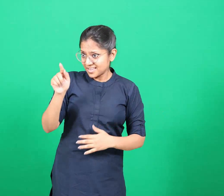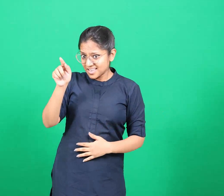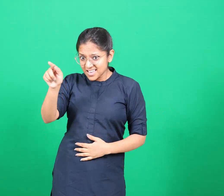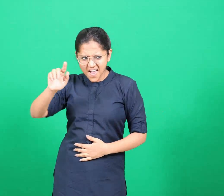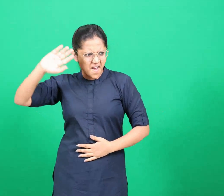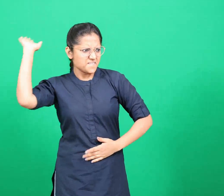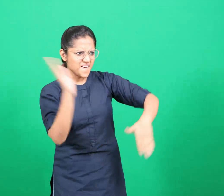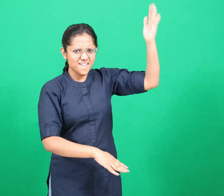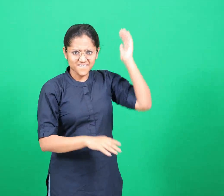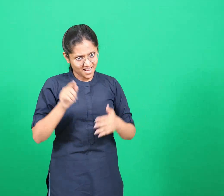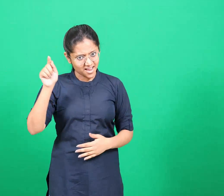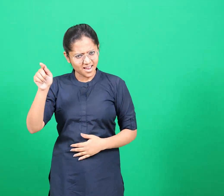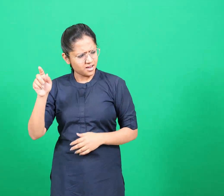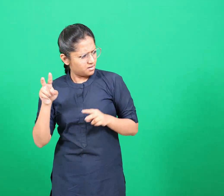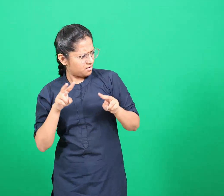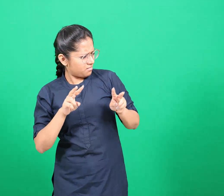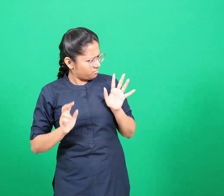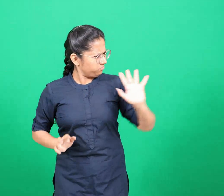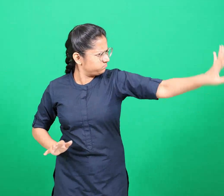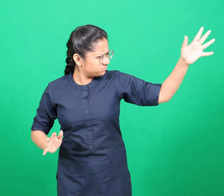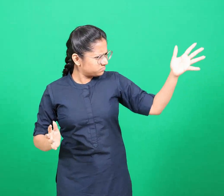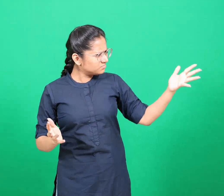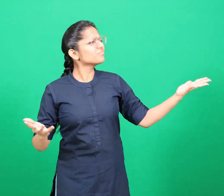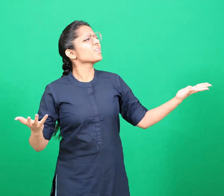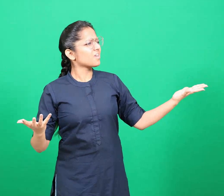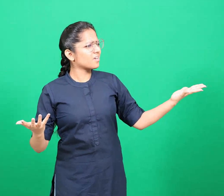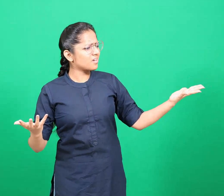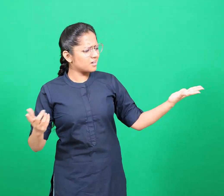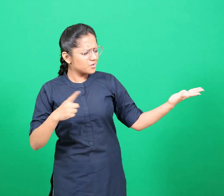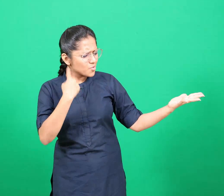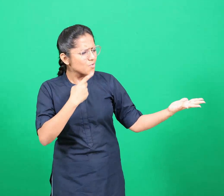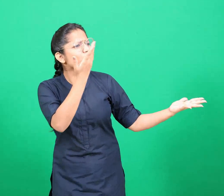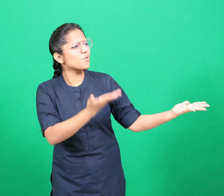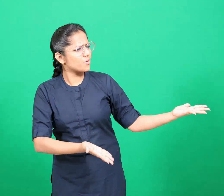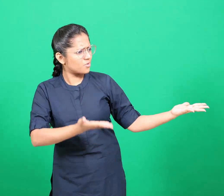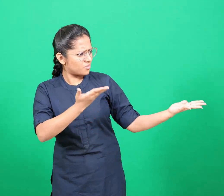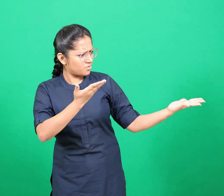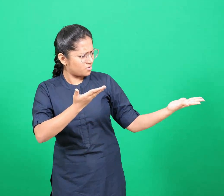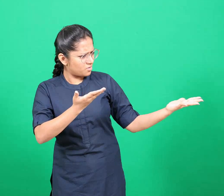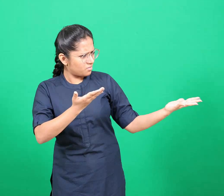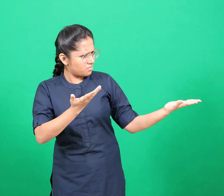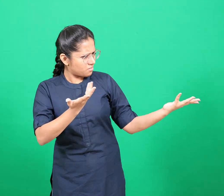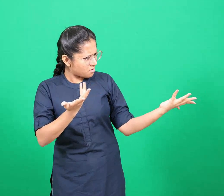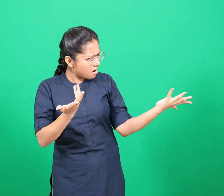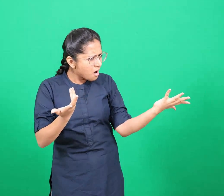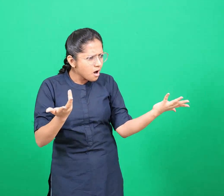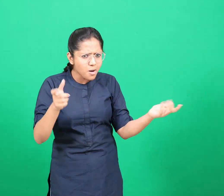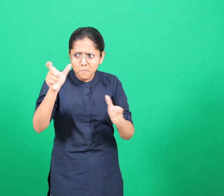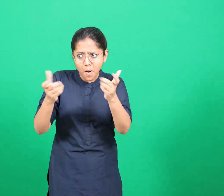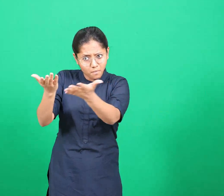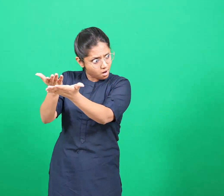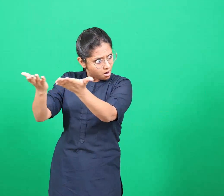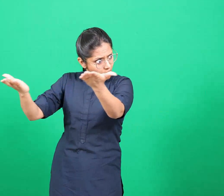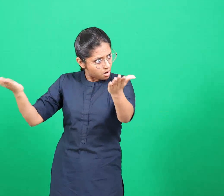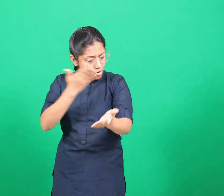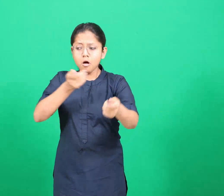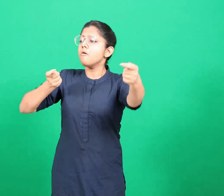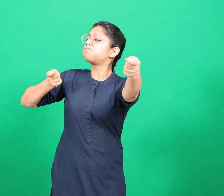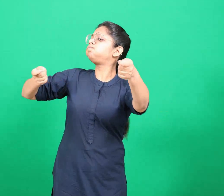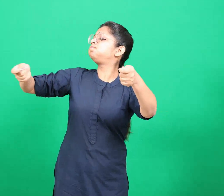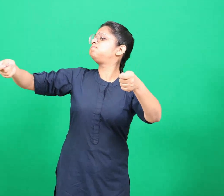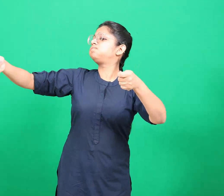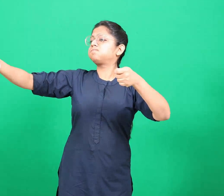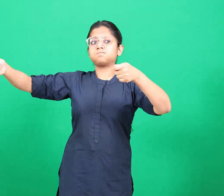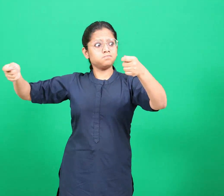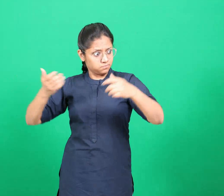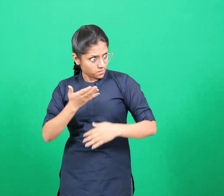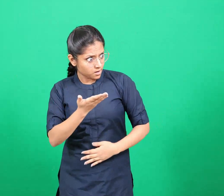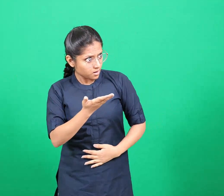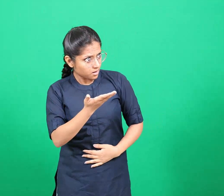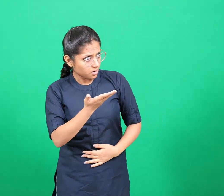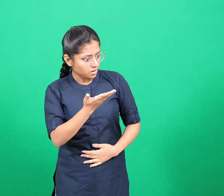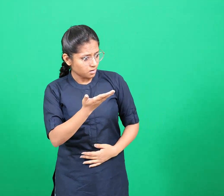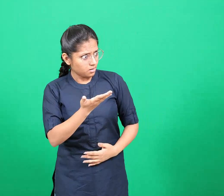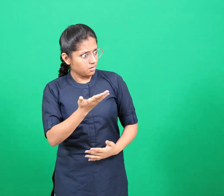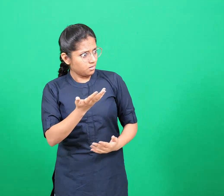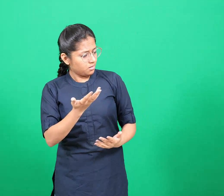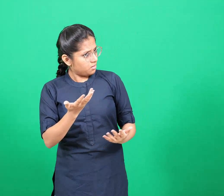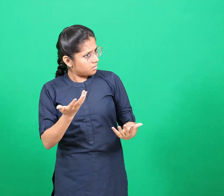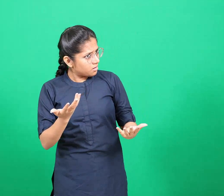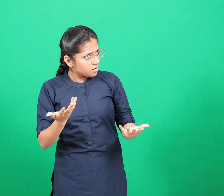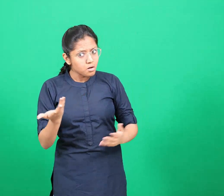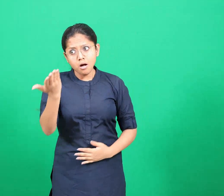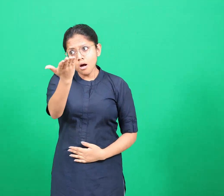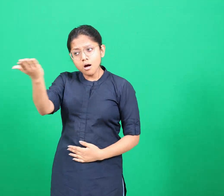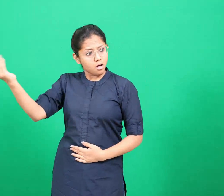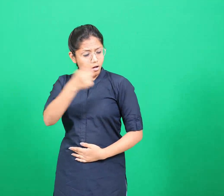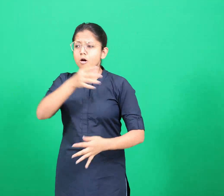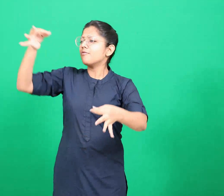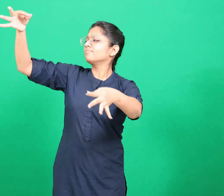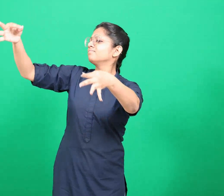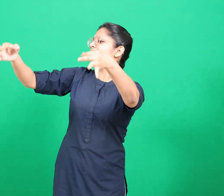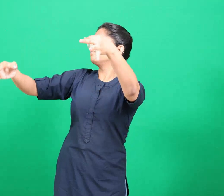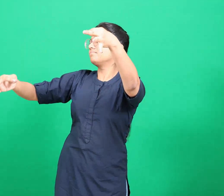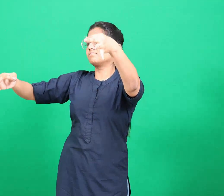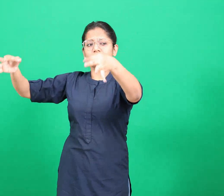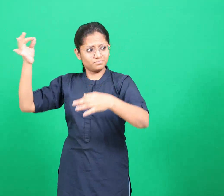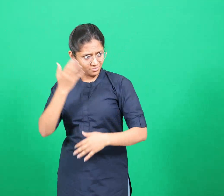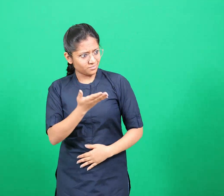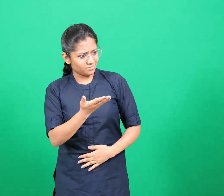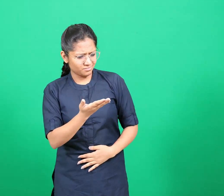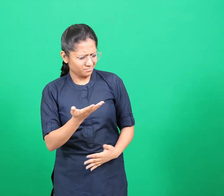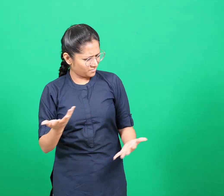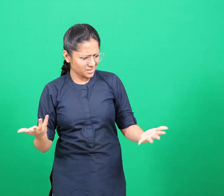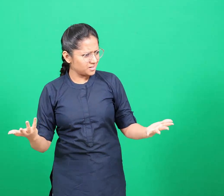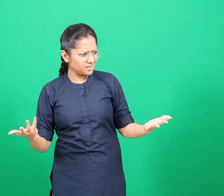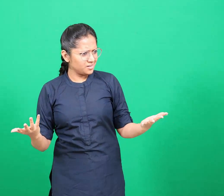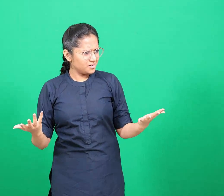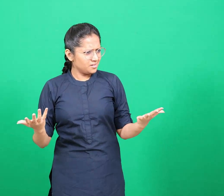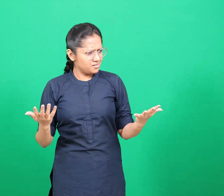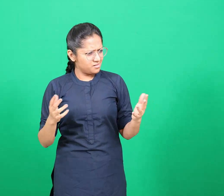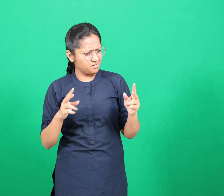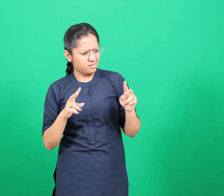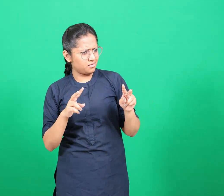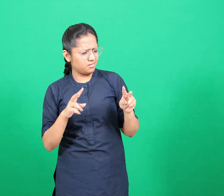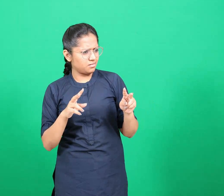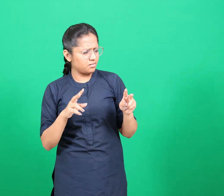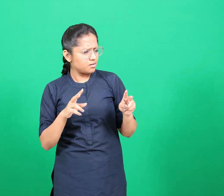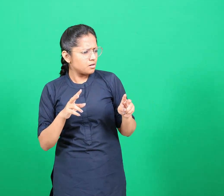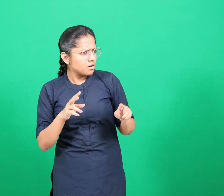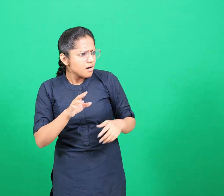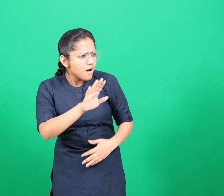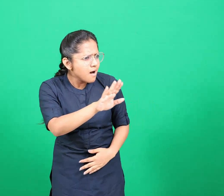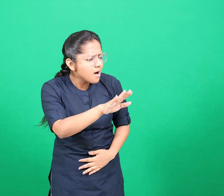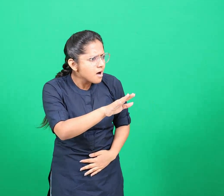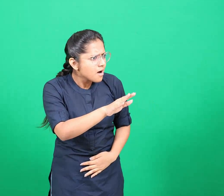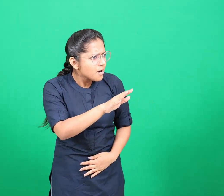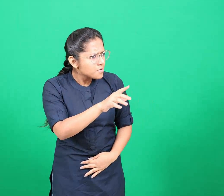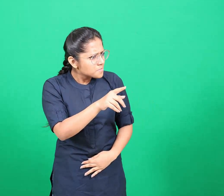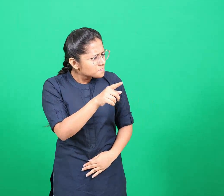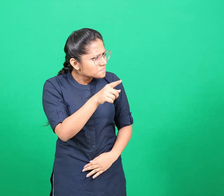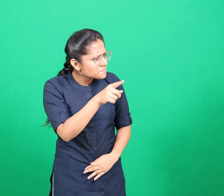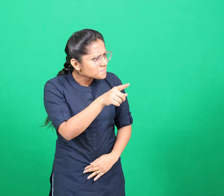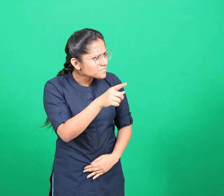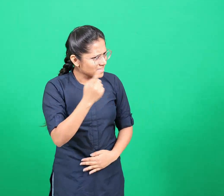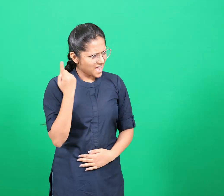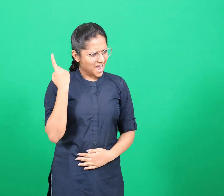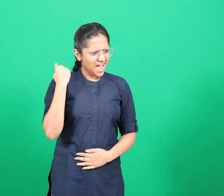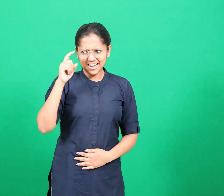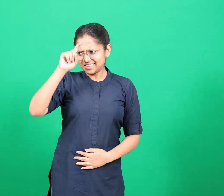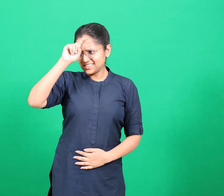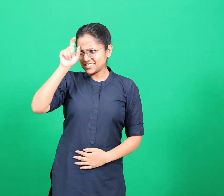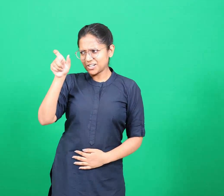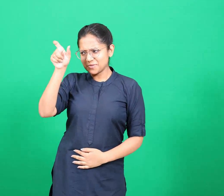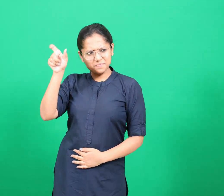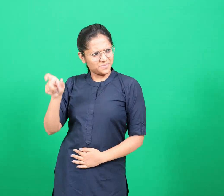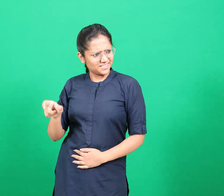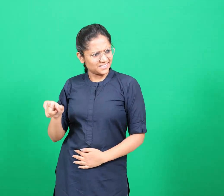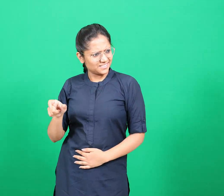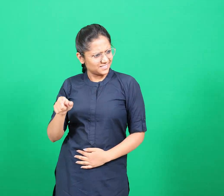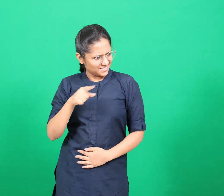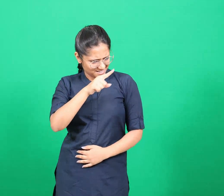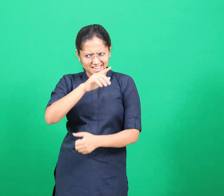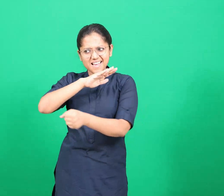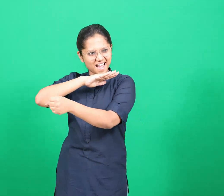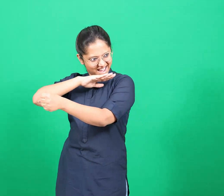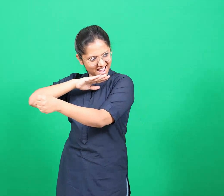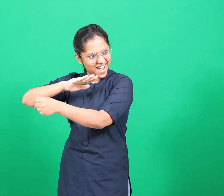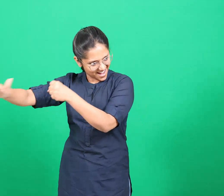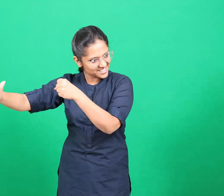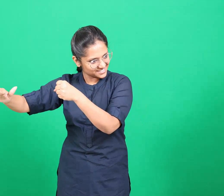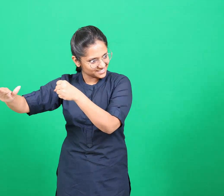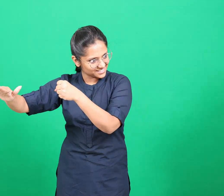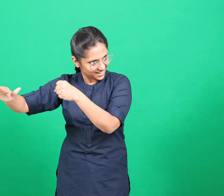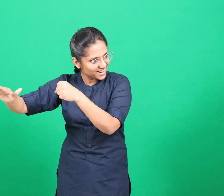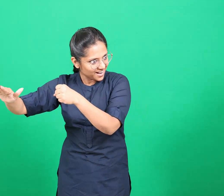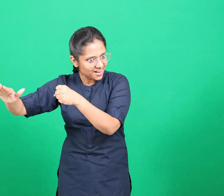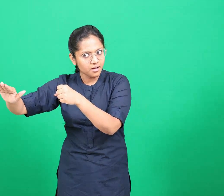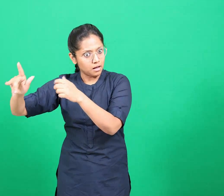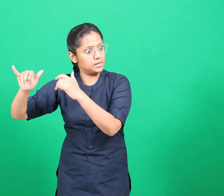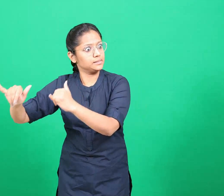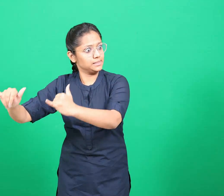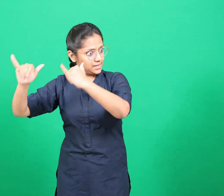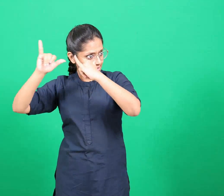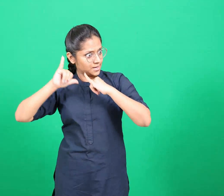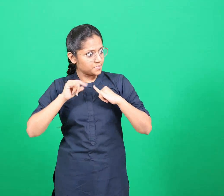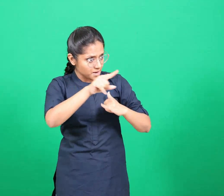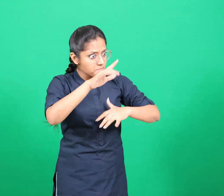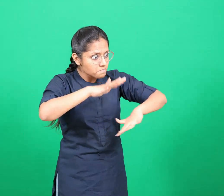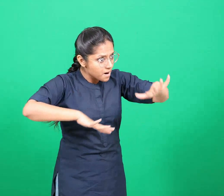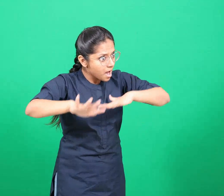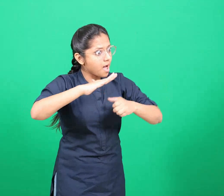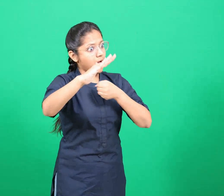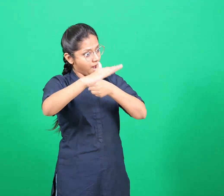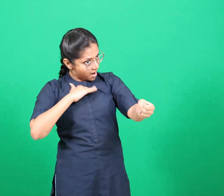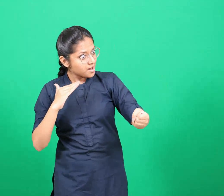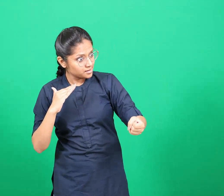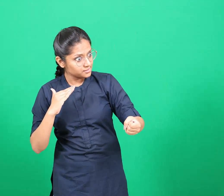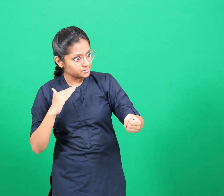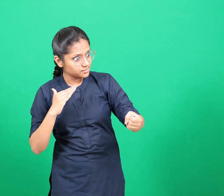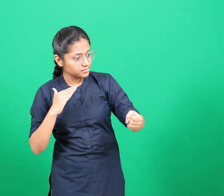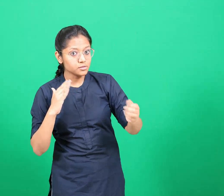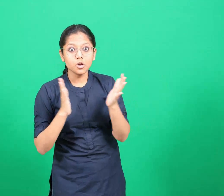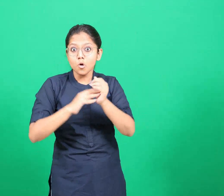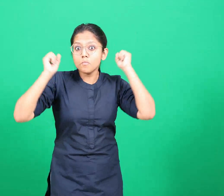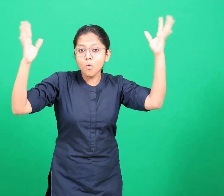But the man who was abusing his neighbor pushed Moses aside and said, ' Who made you ruler and judge over us?